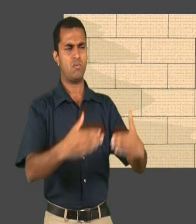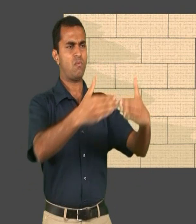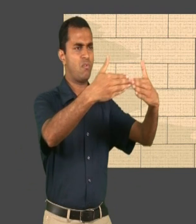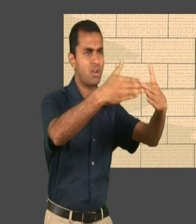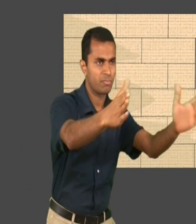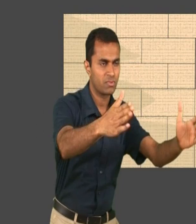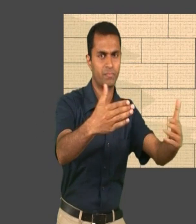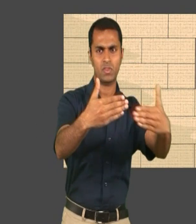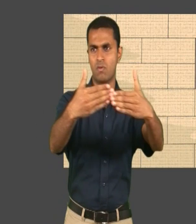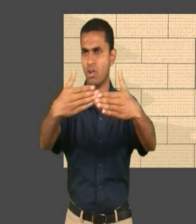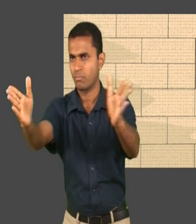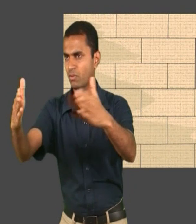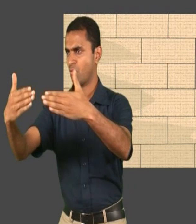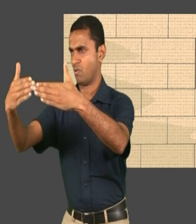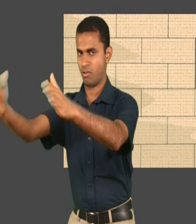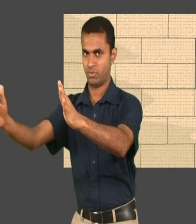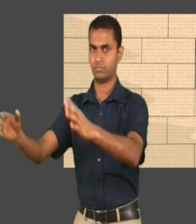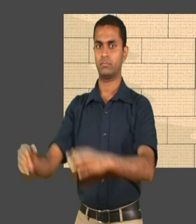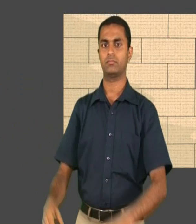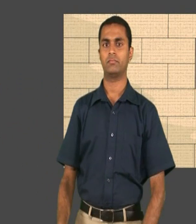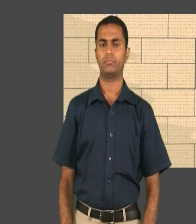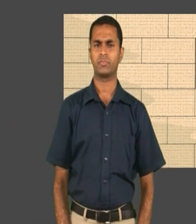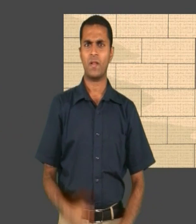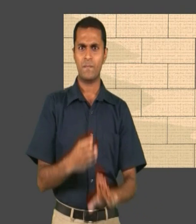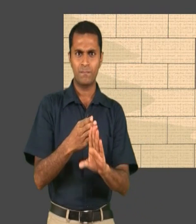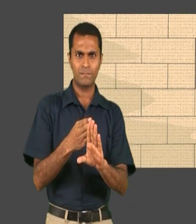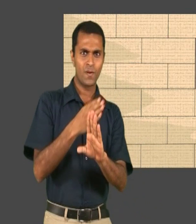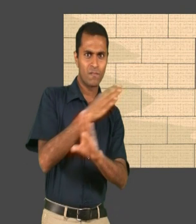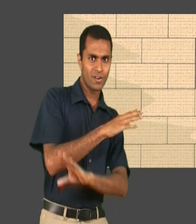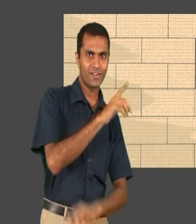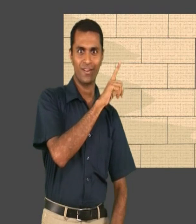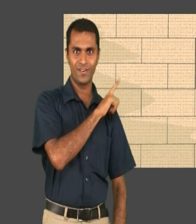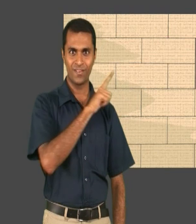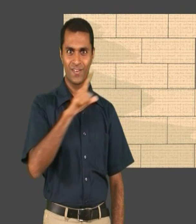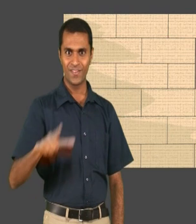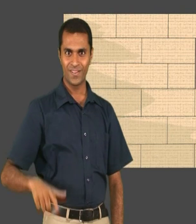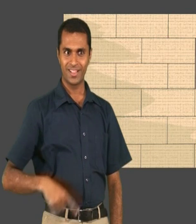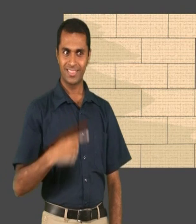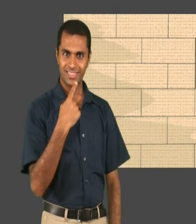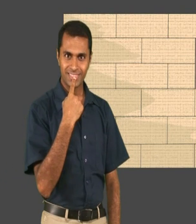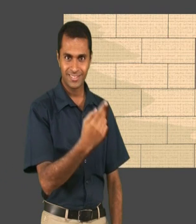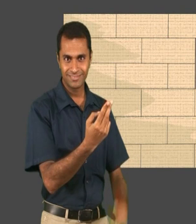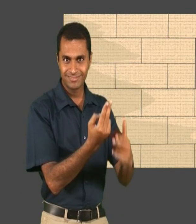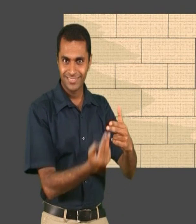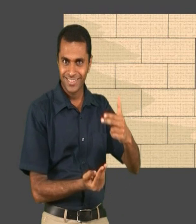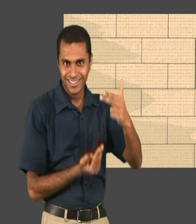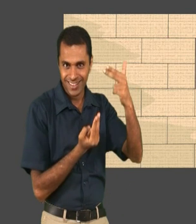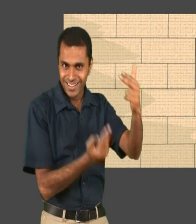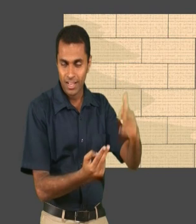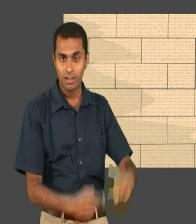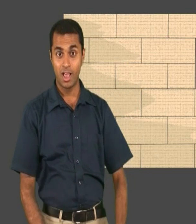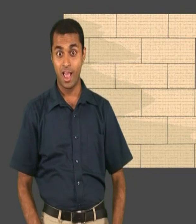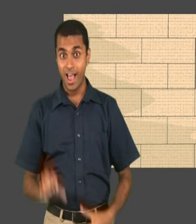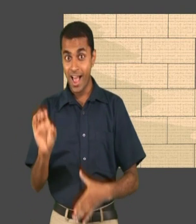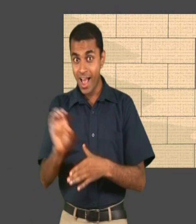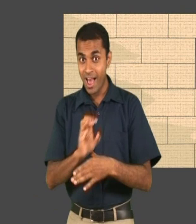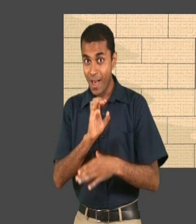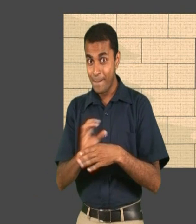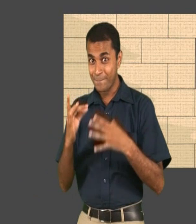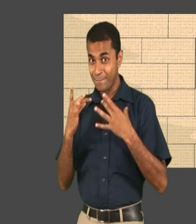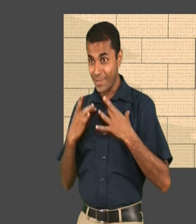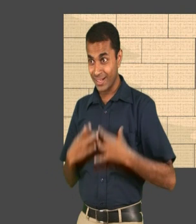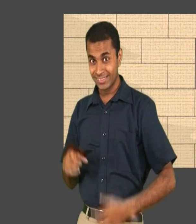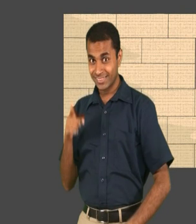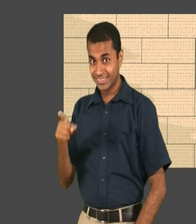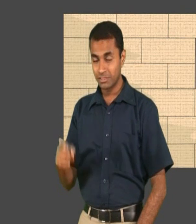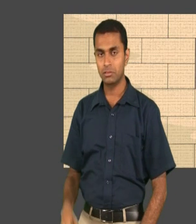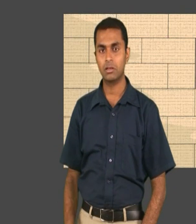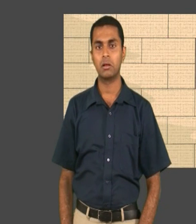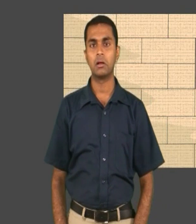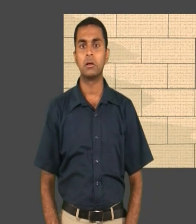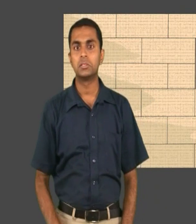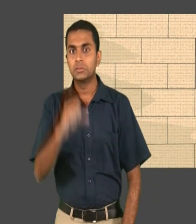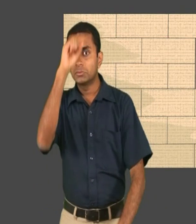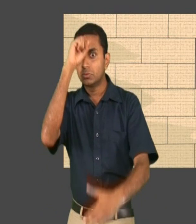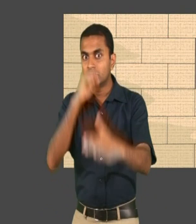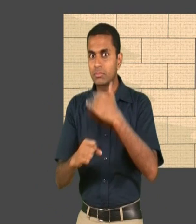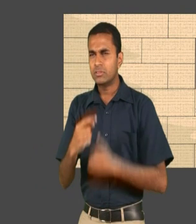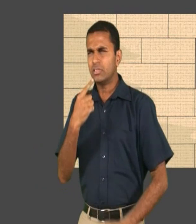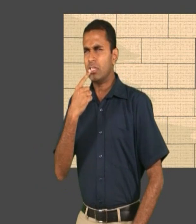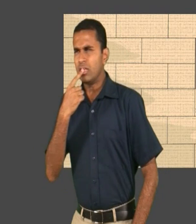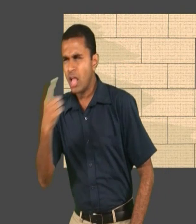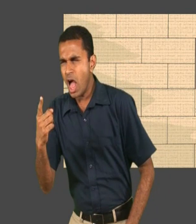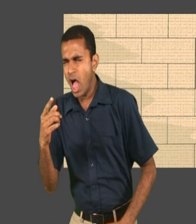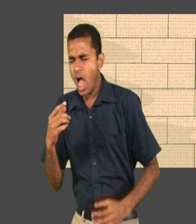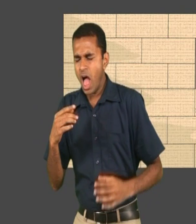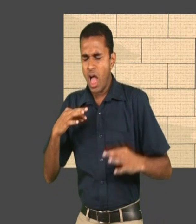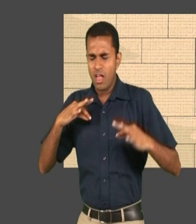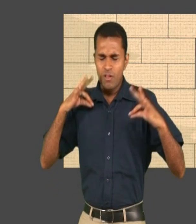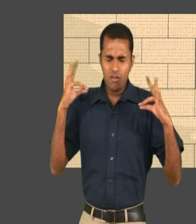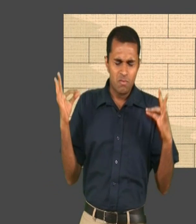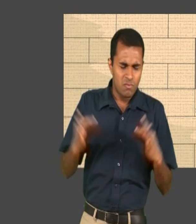then he opened the doors of the house of the LORD.